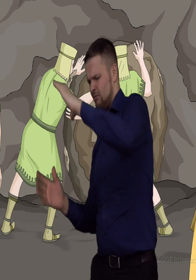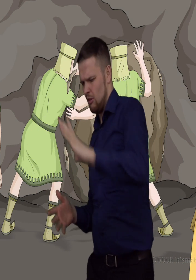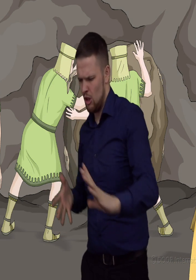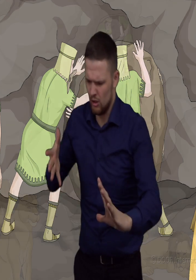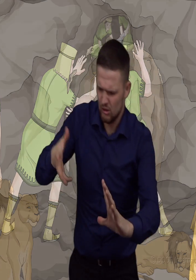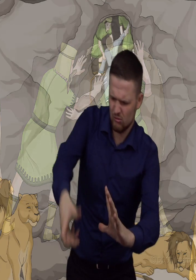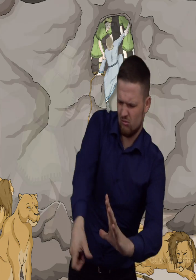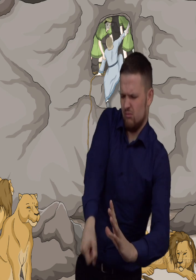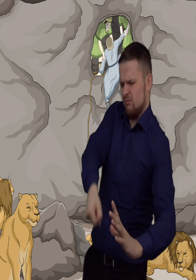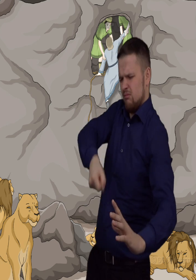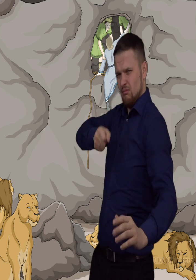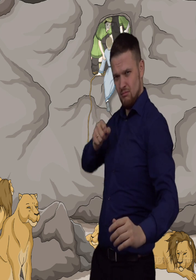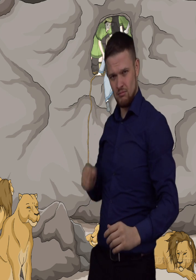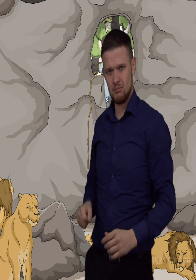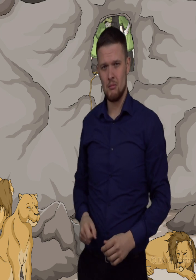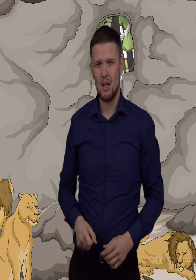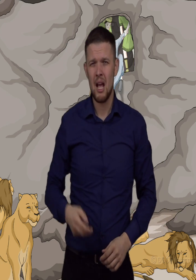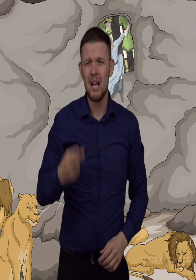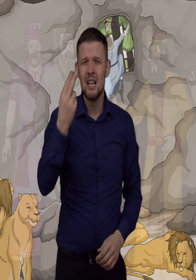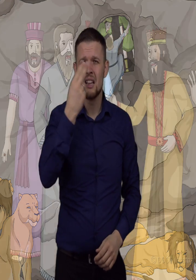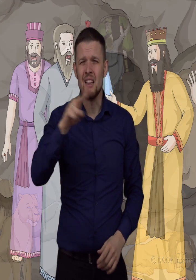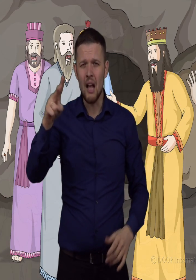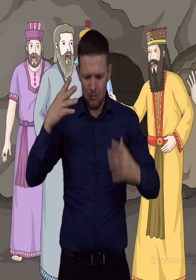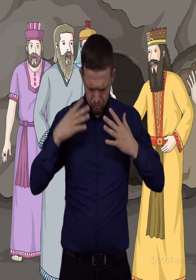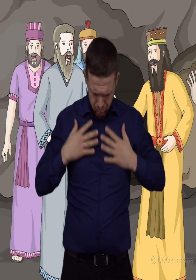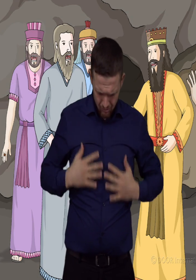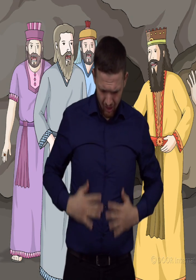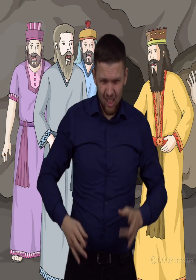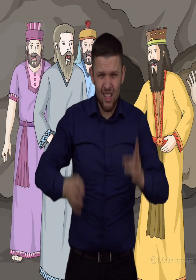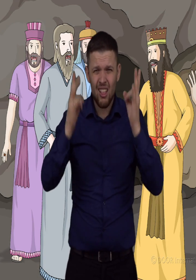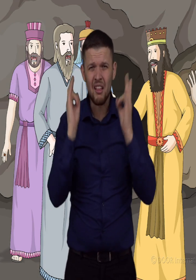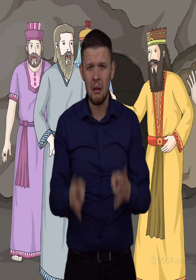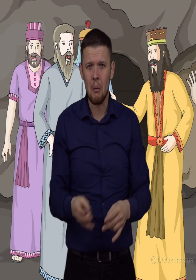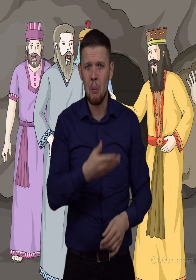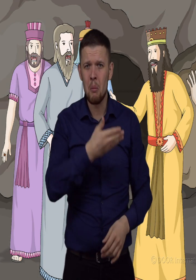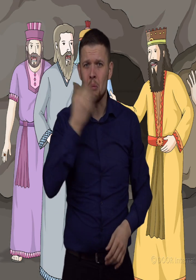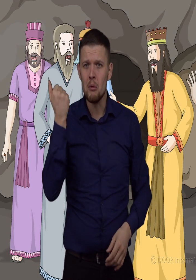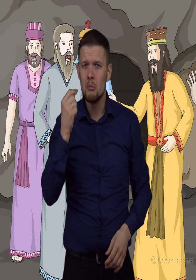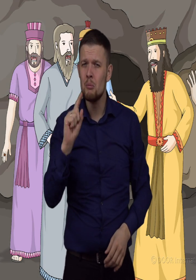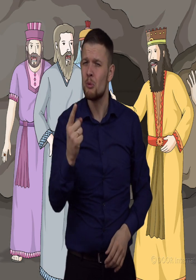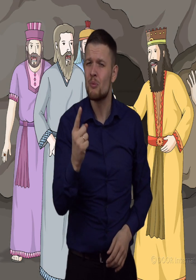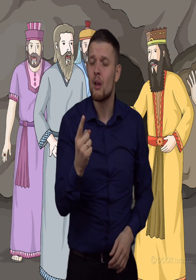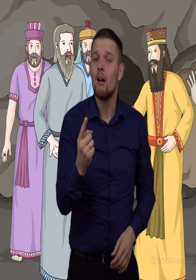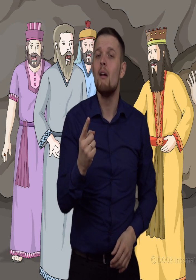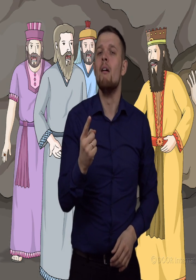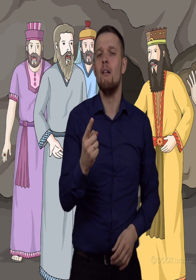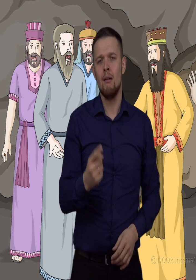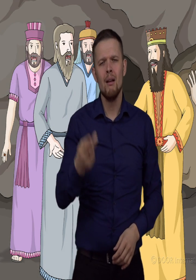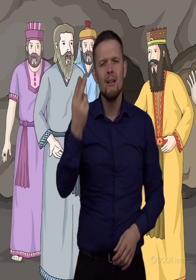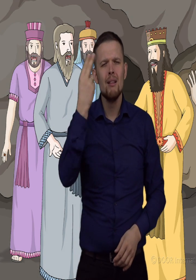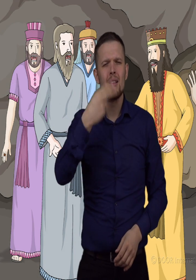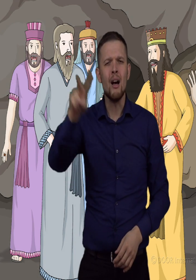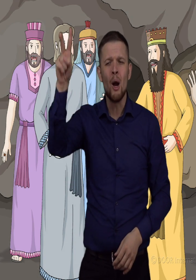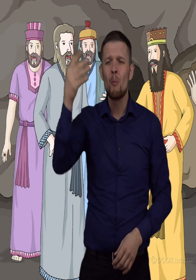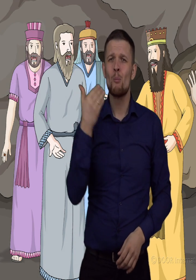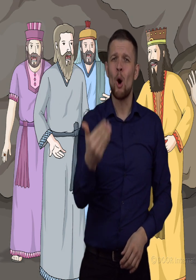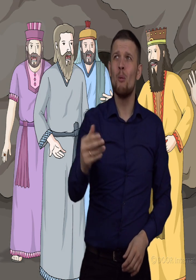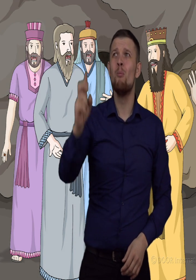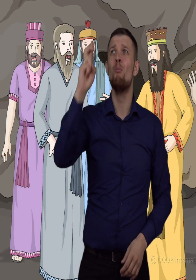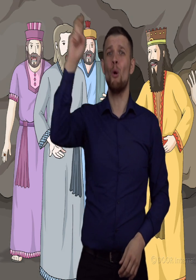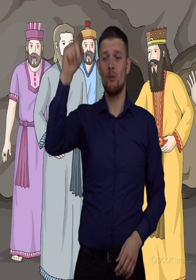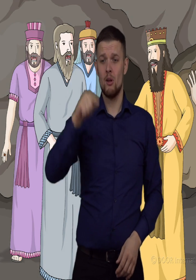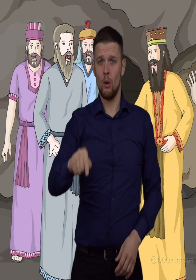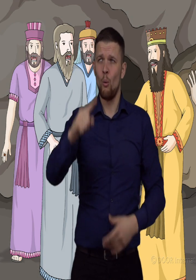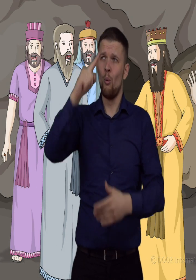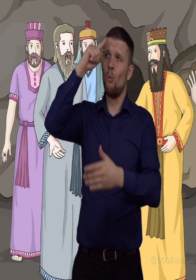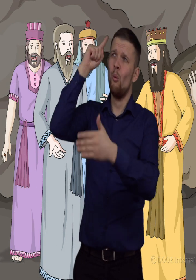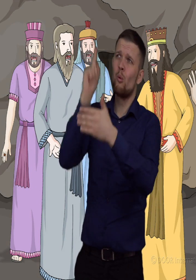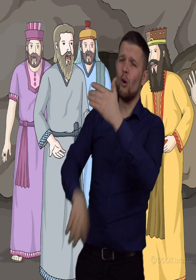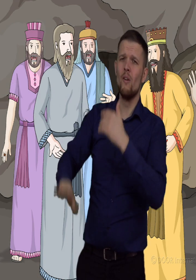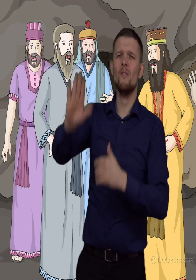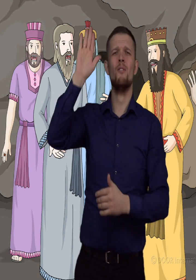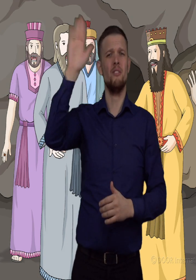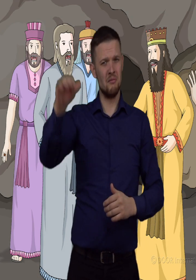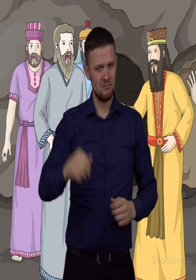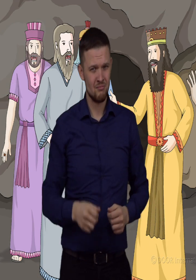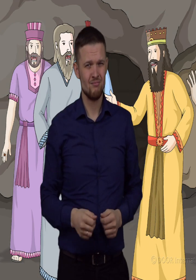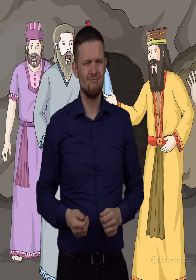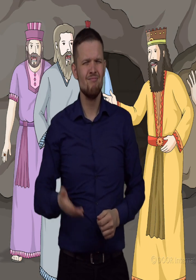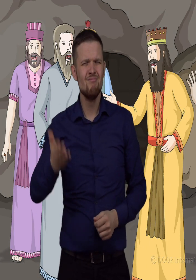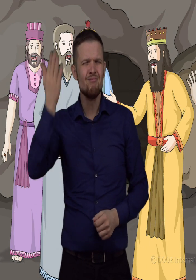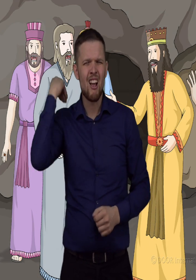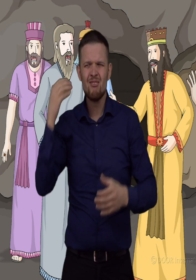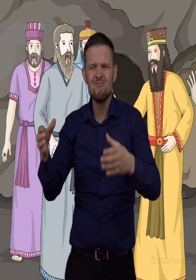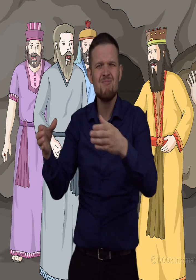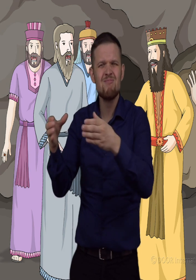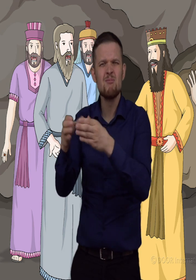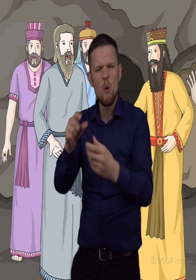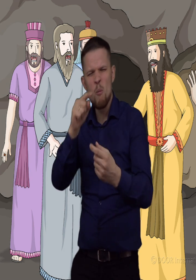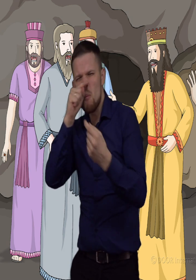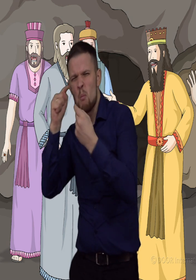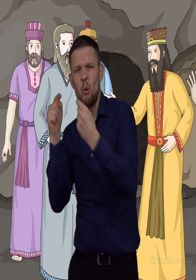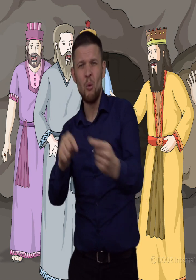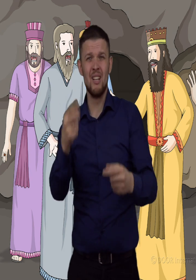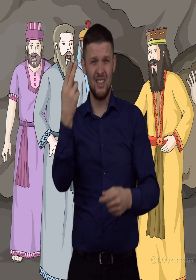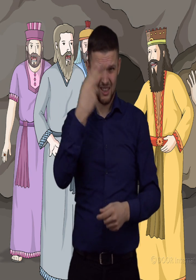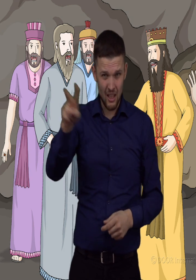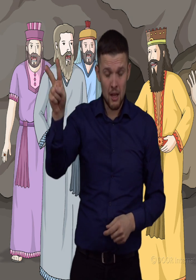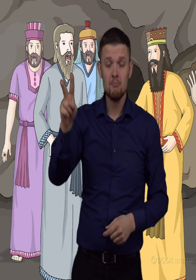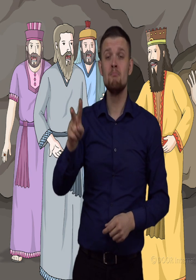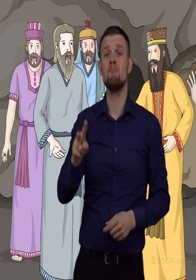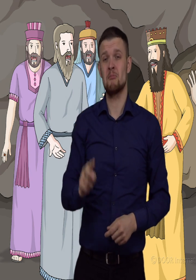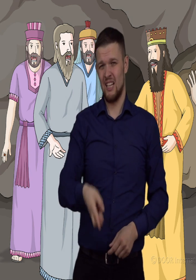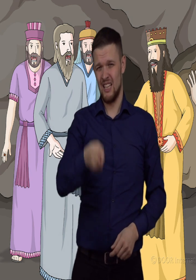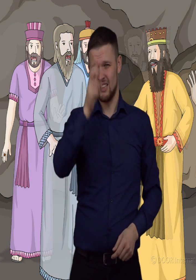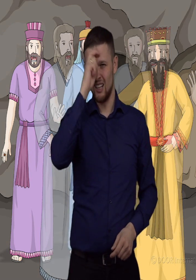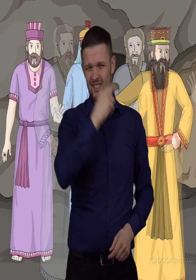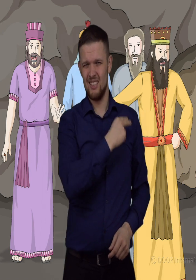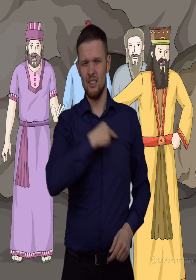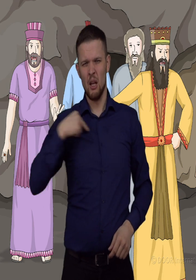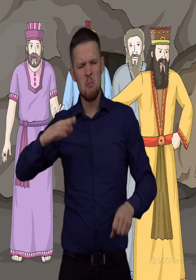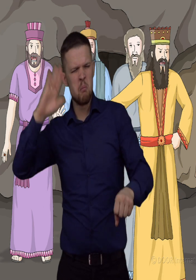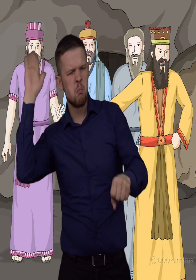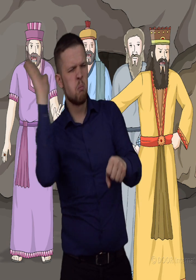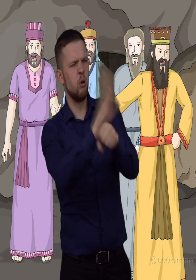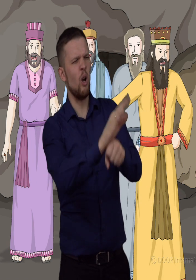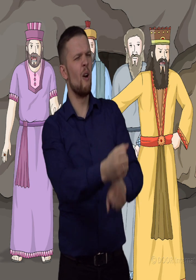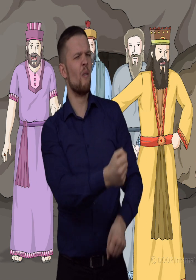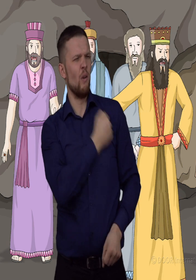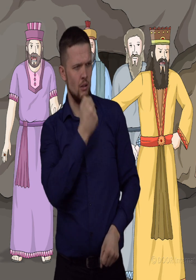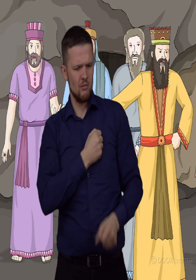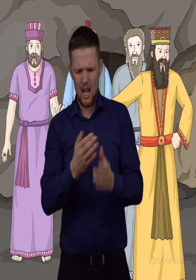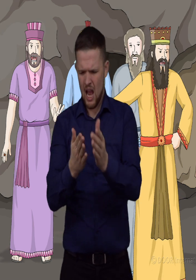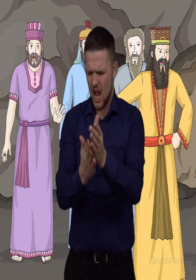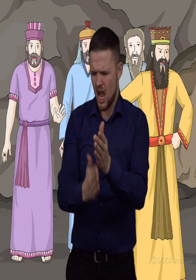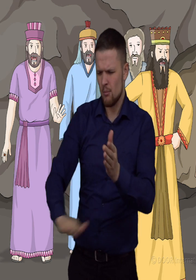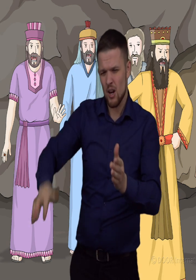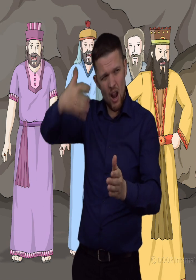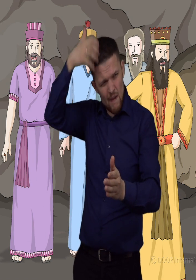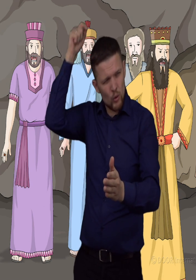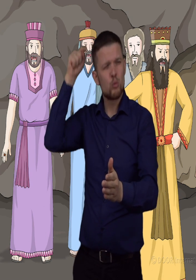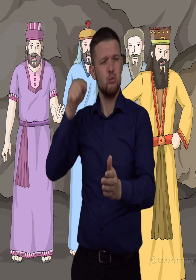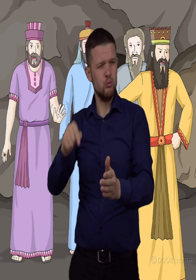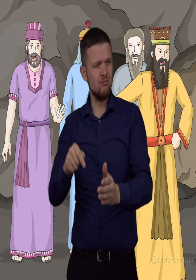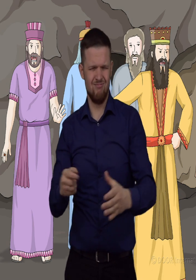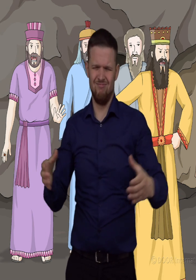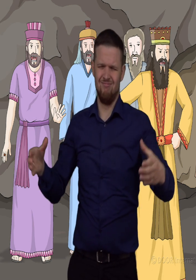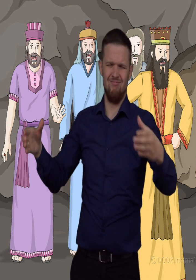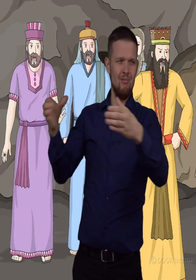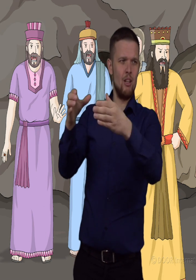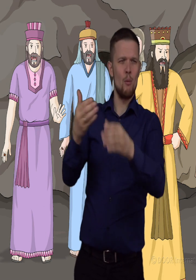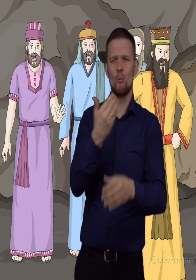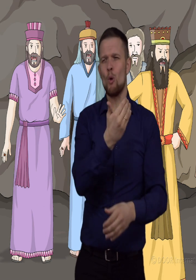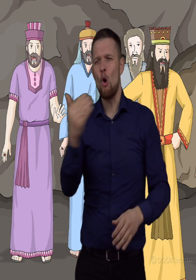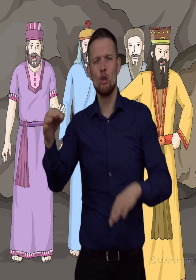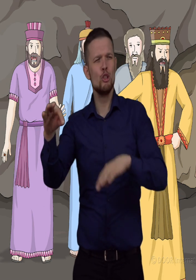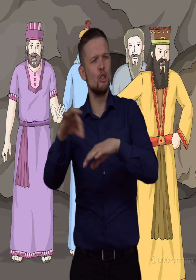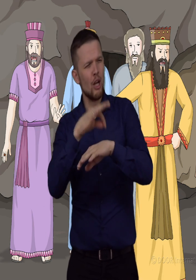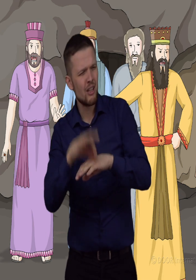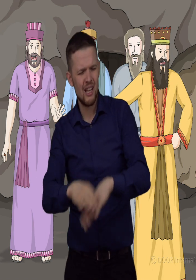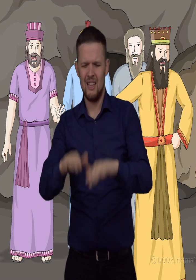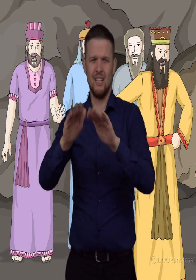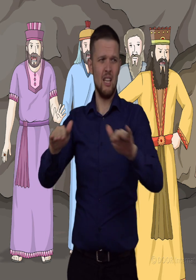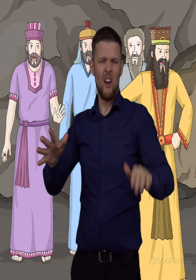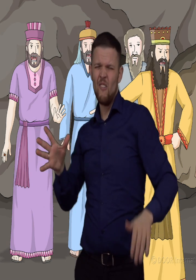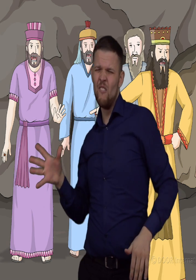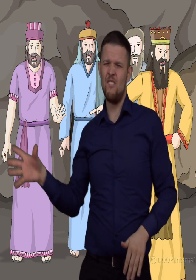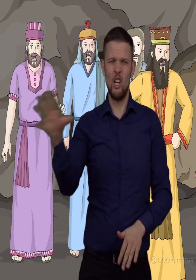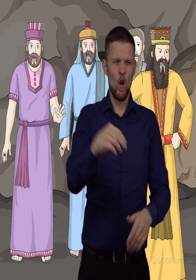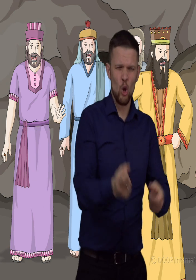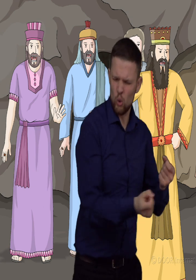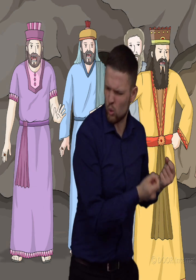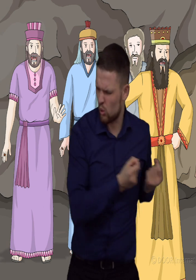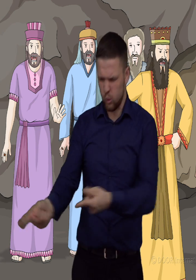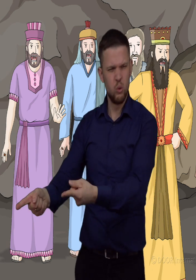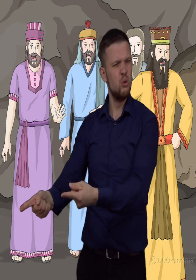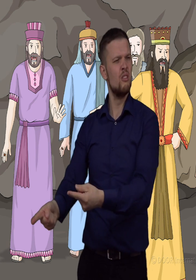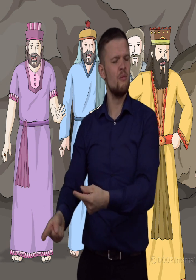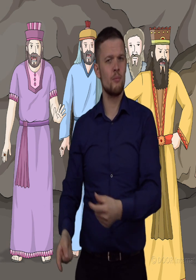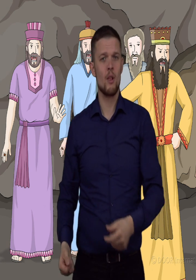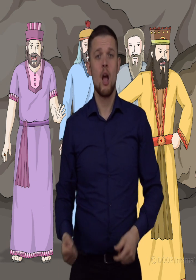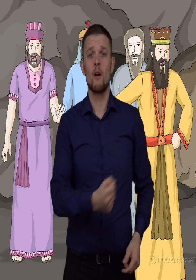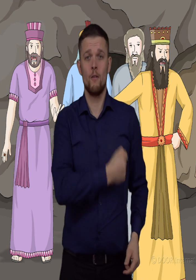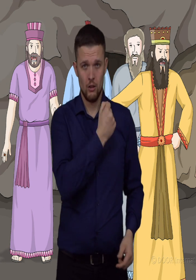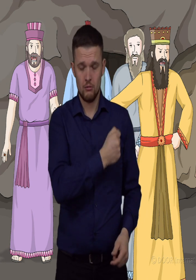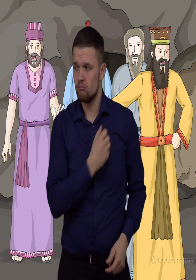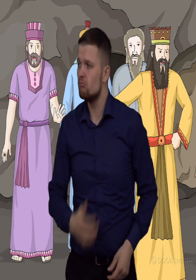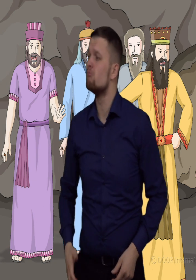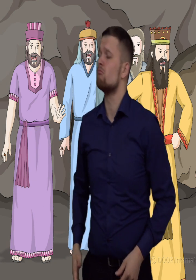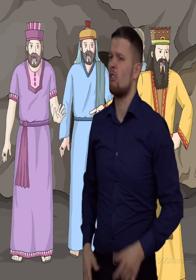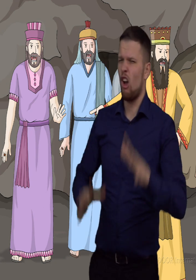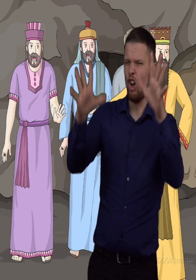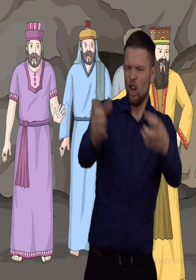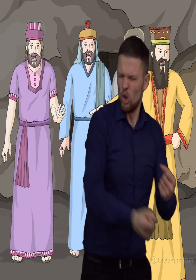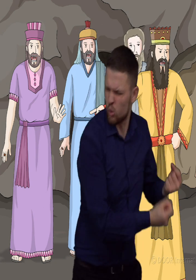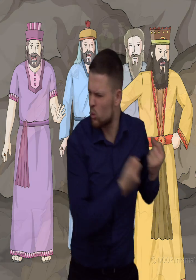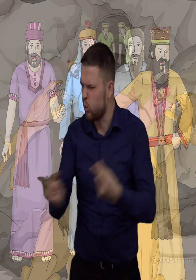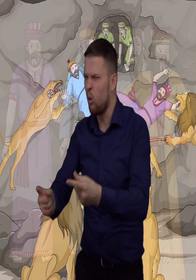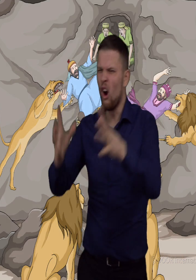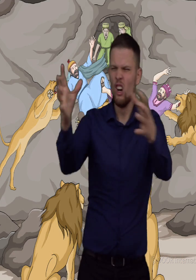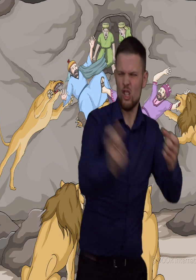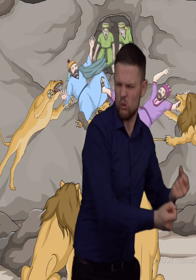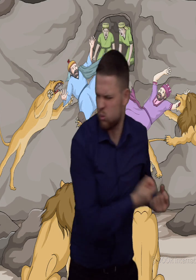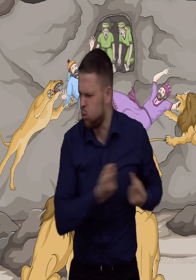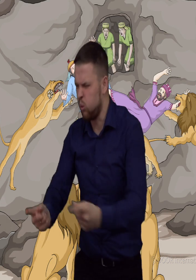At the command of the king, the men who had falsely accused Daniel were brought and thrown into the den of lions—they and their children and wives.